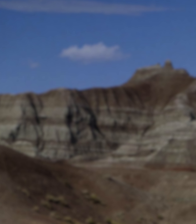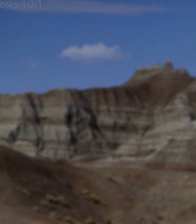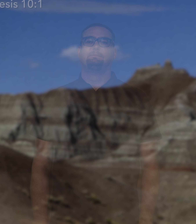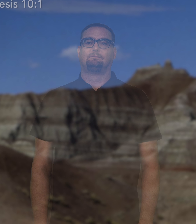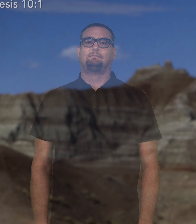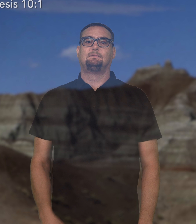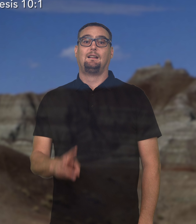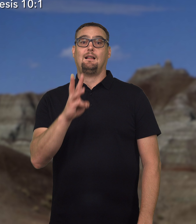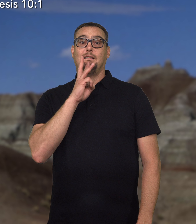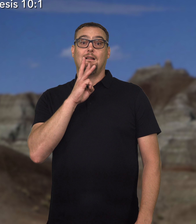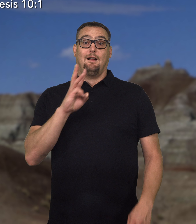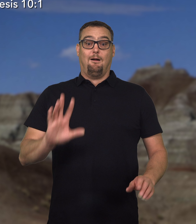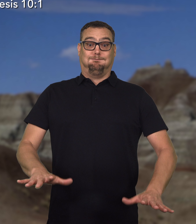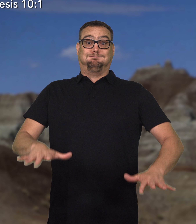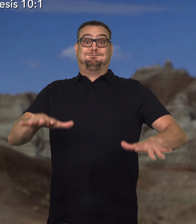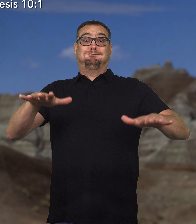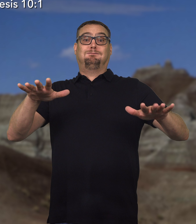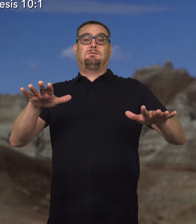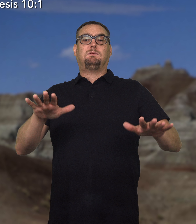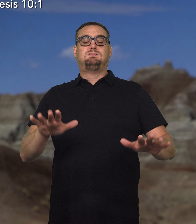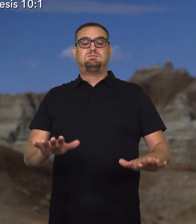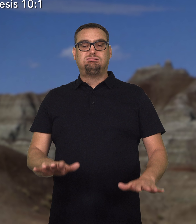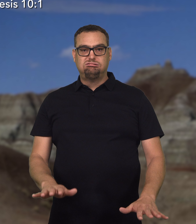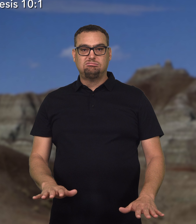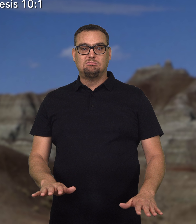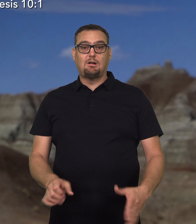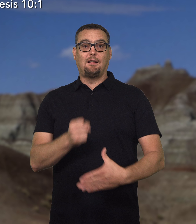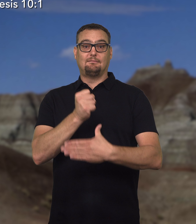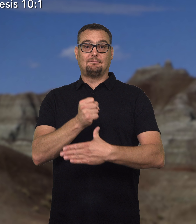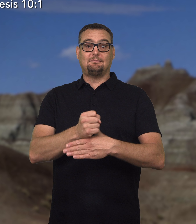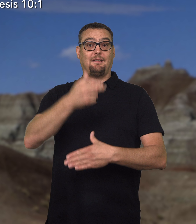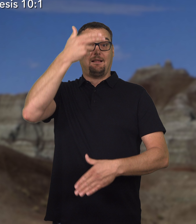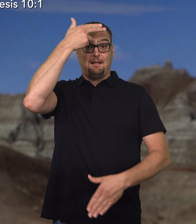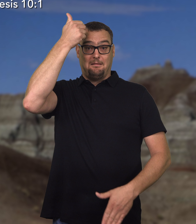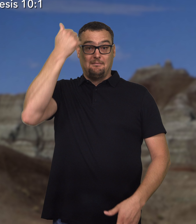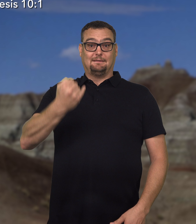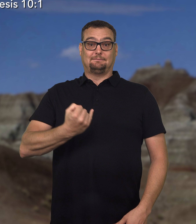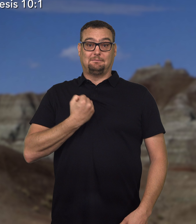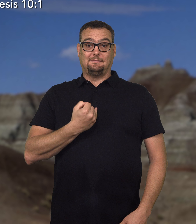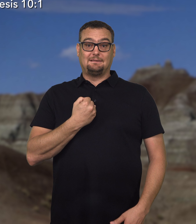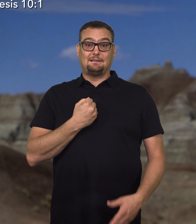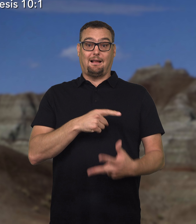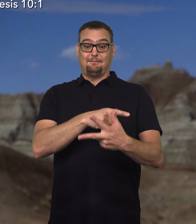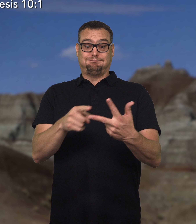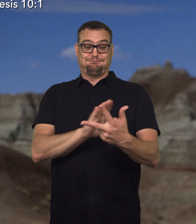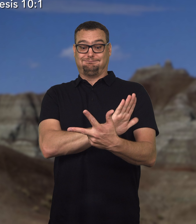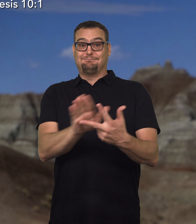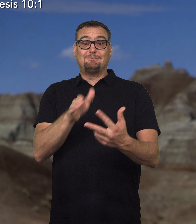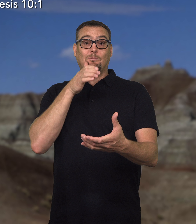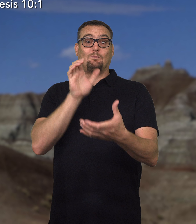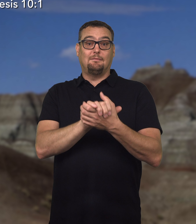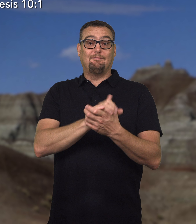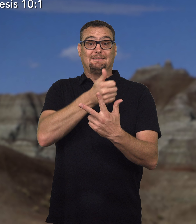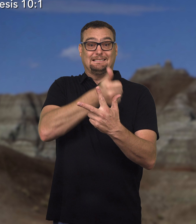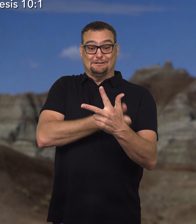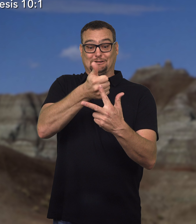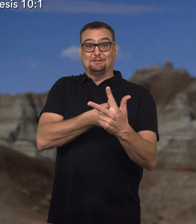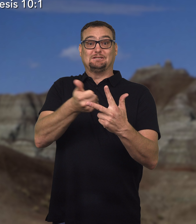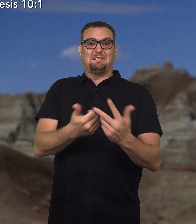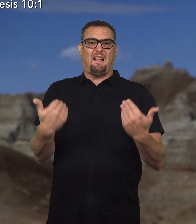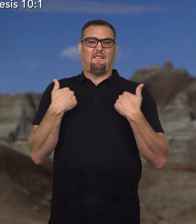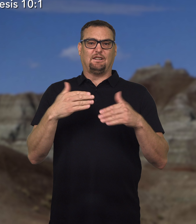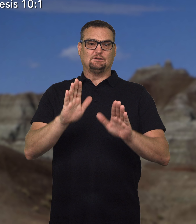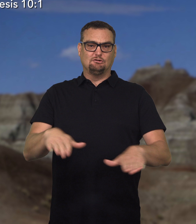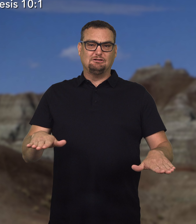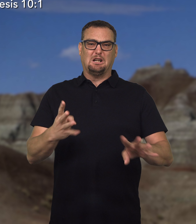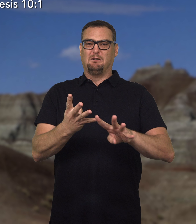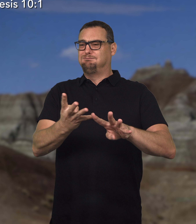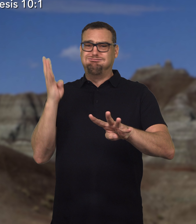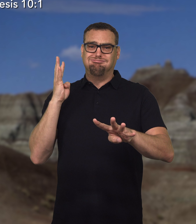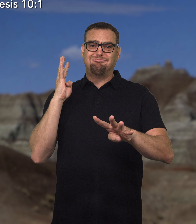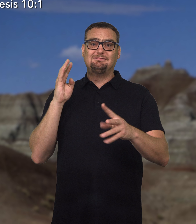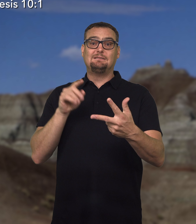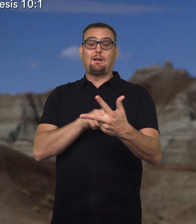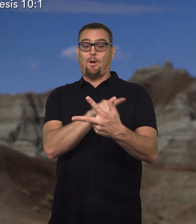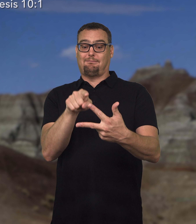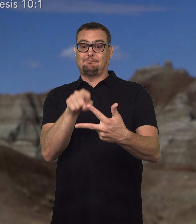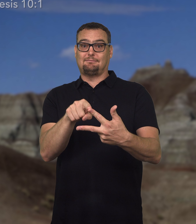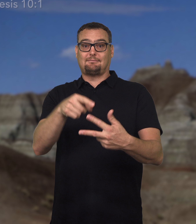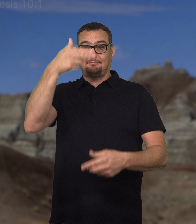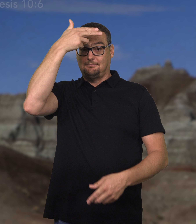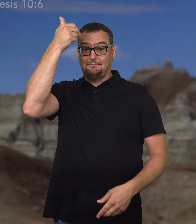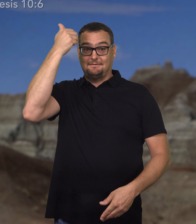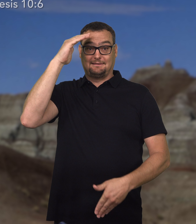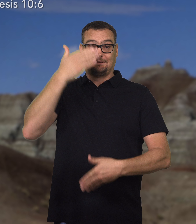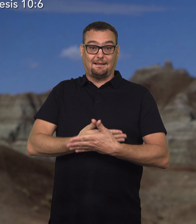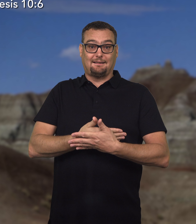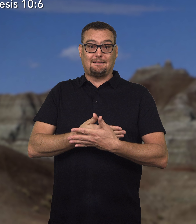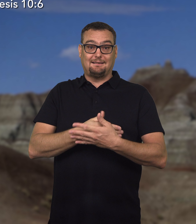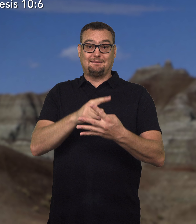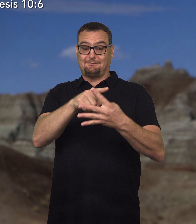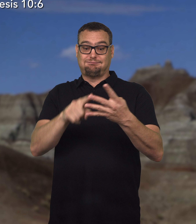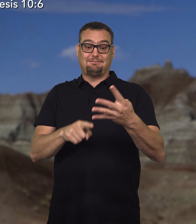This is the account of Noah’s sons Shem, Ham, and Japheth, who also had sons after the flood.